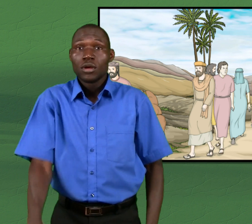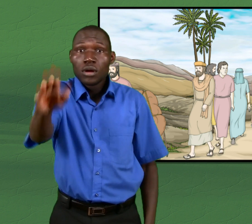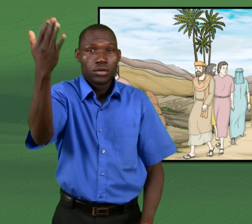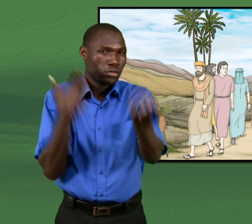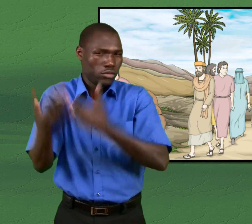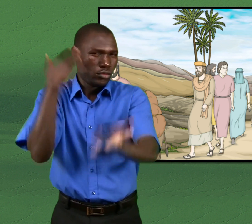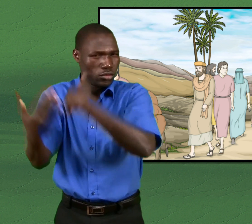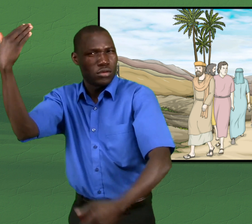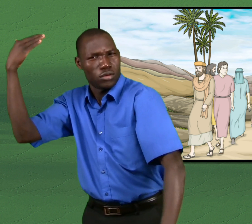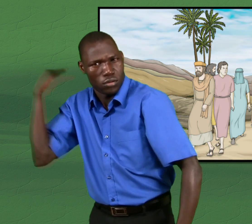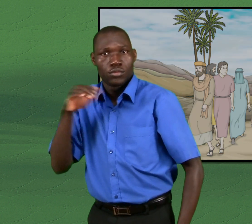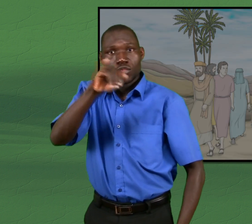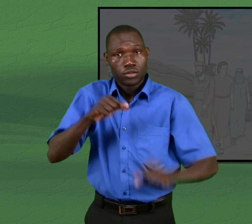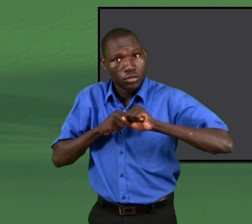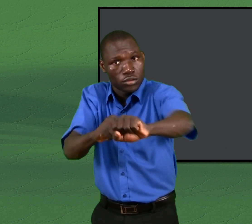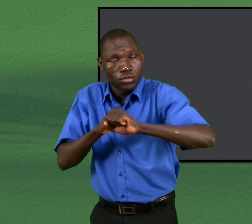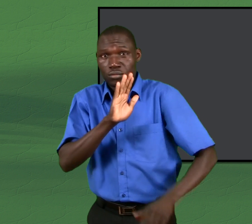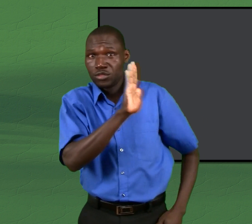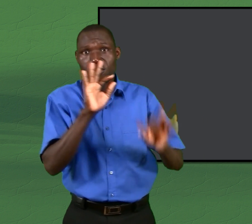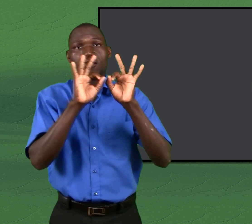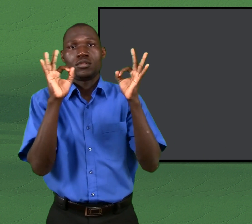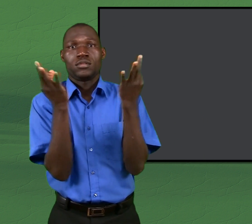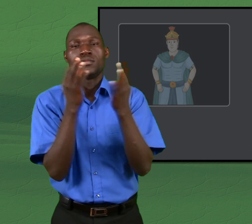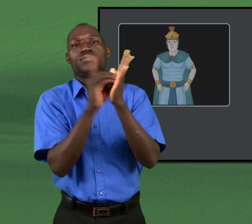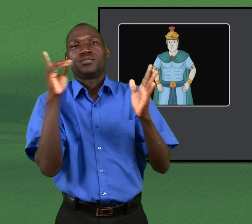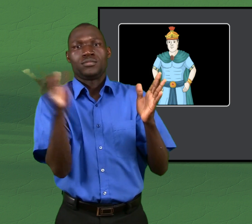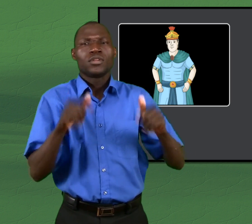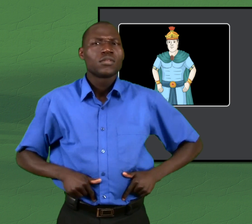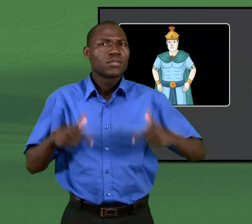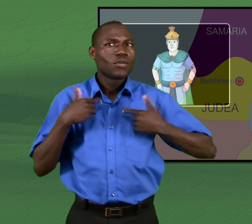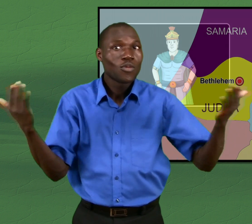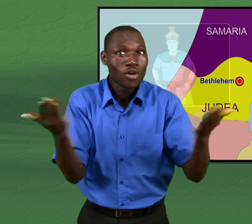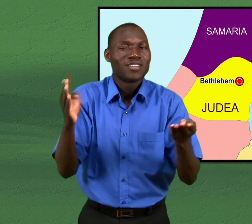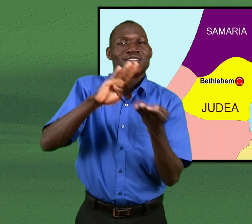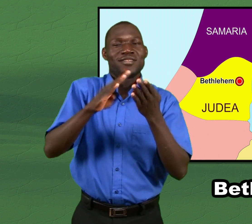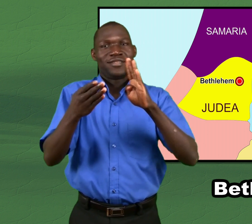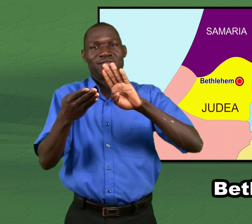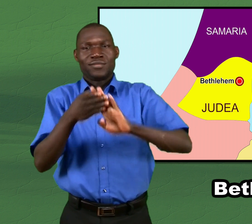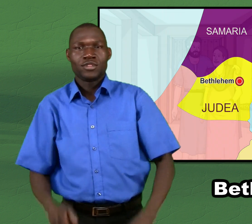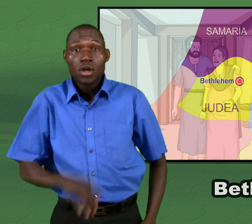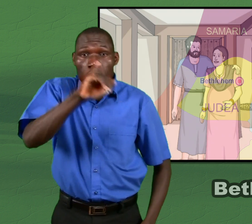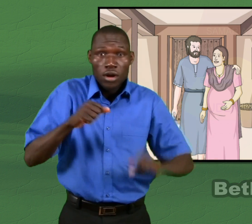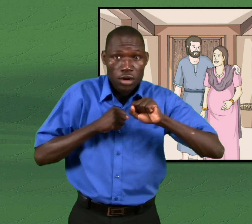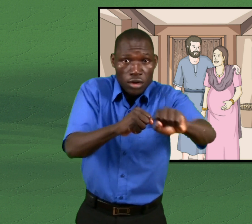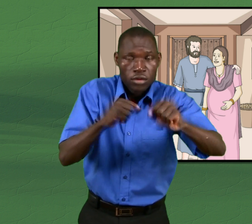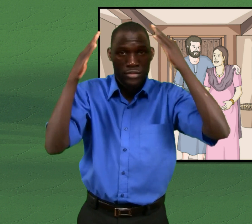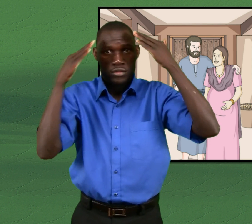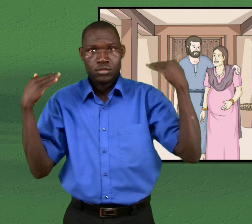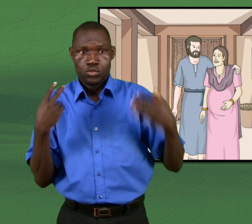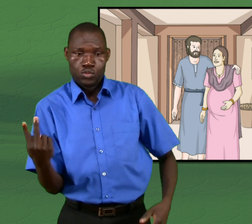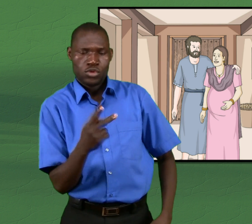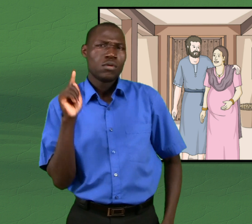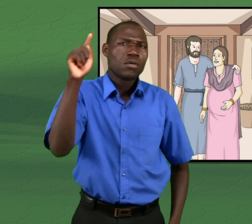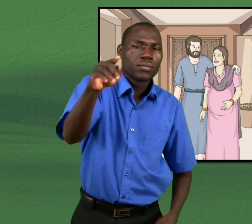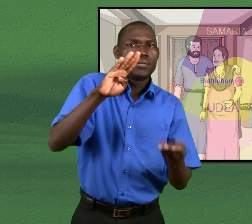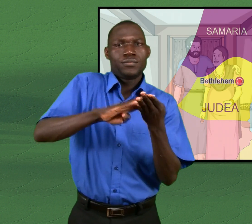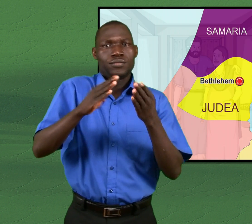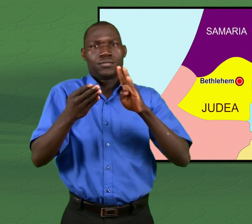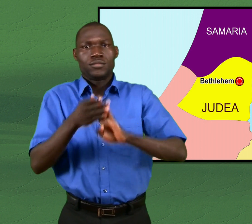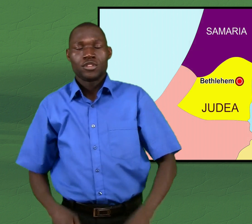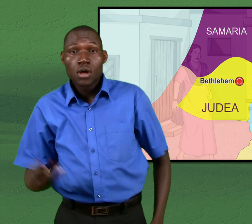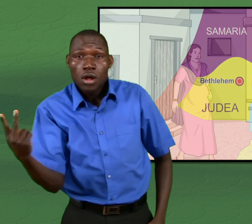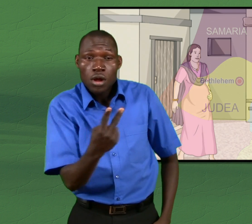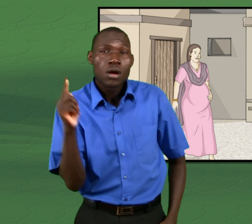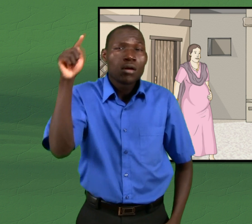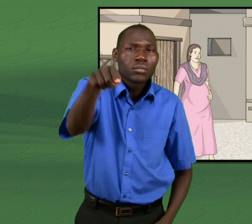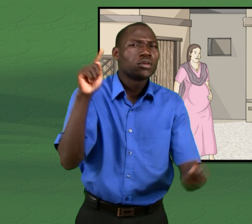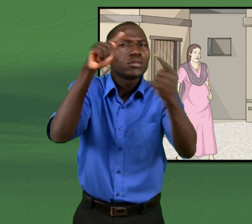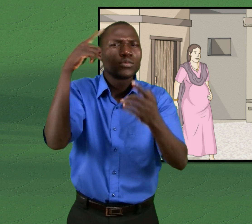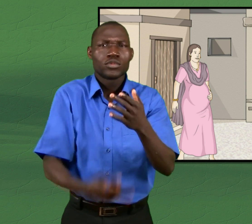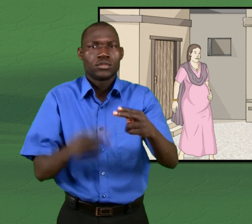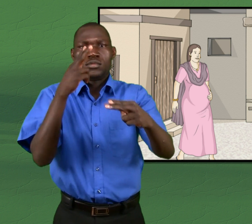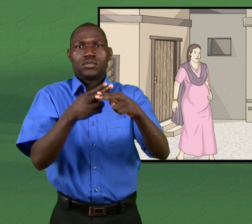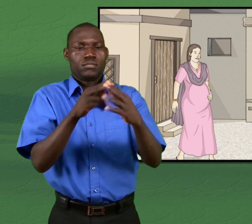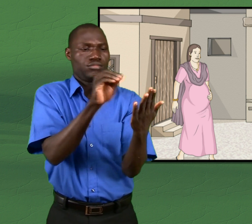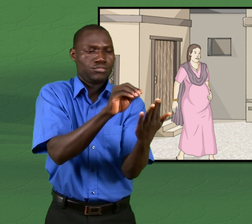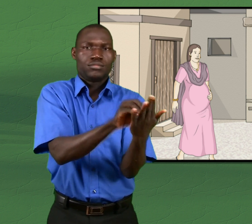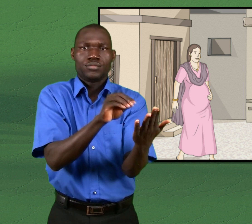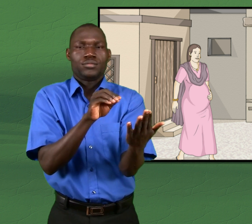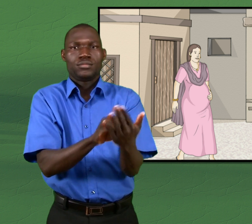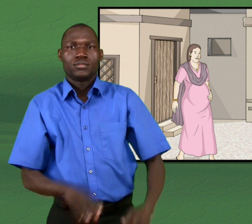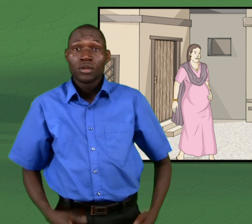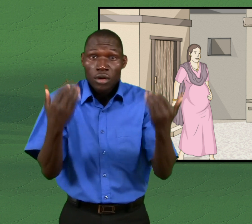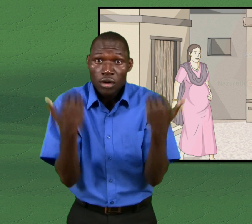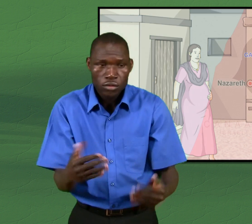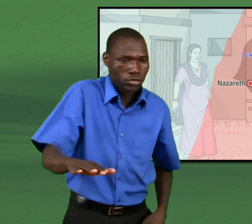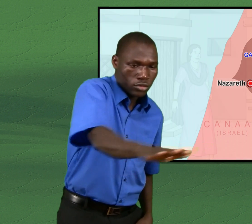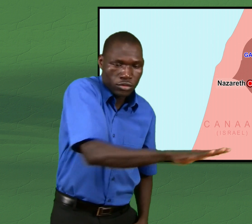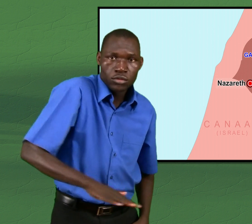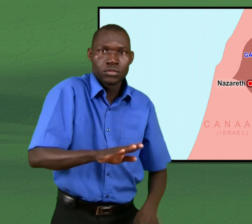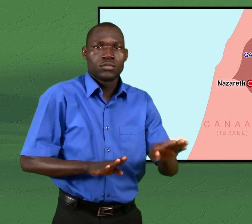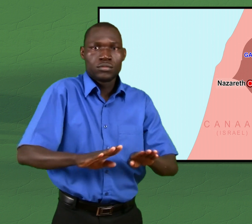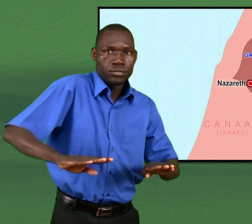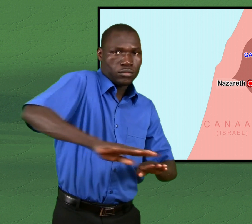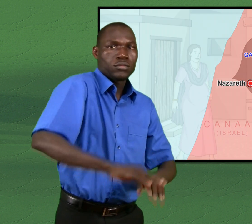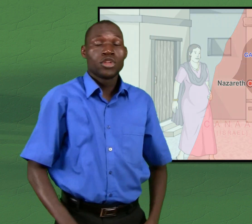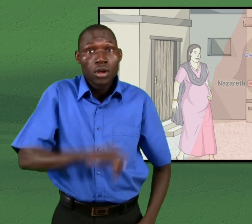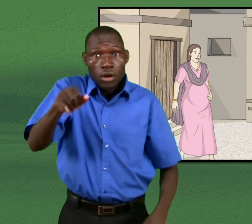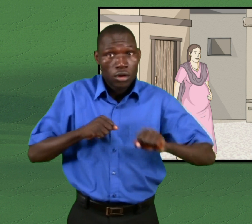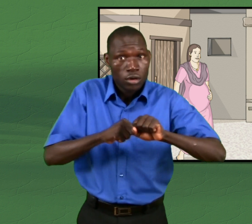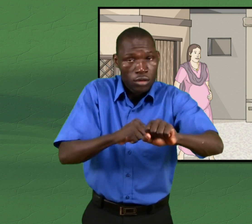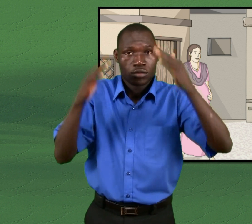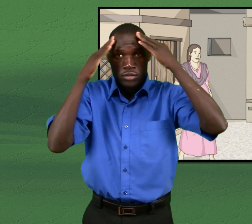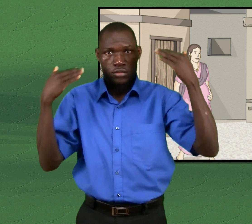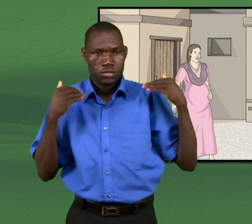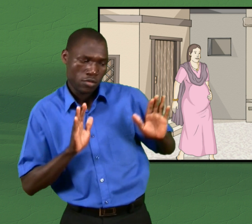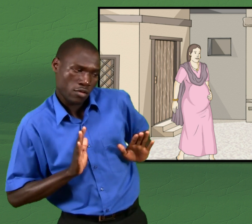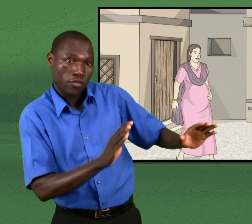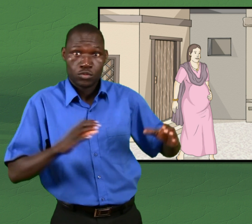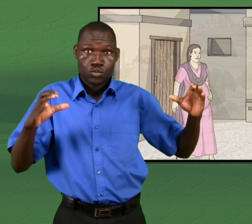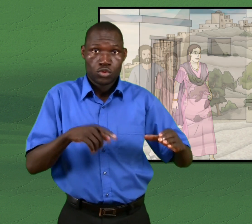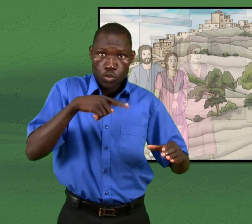So Joseph also went up from Nazareth in Galilee to Judea, to the city of David called Bethlehem, since he was from the house and line of David.